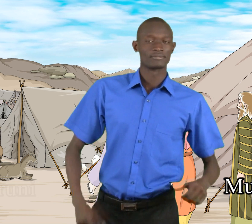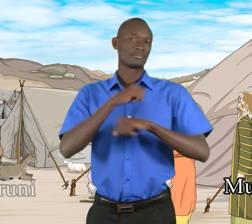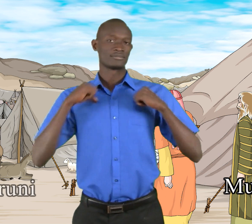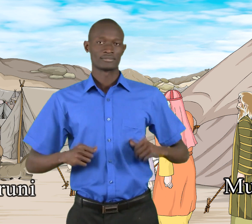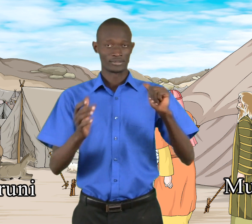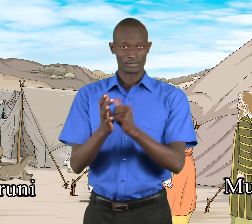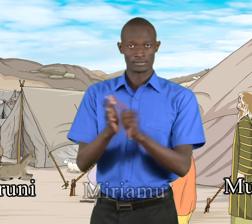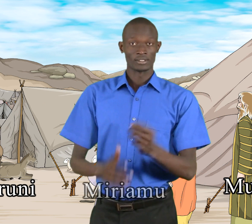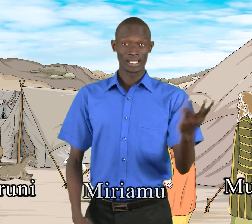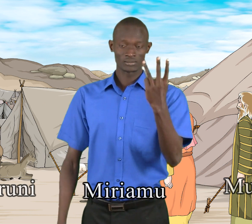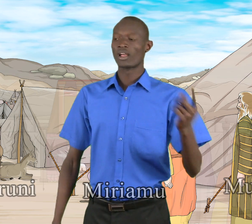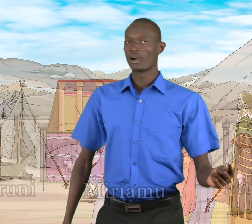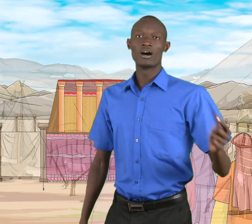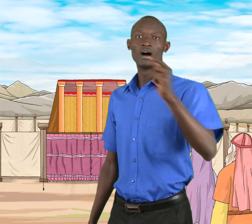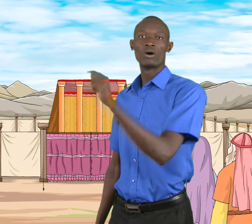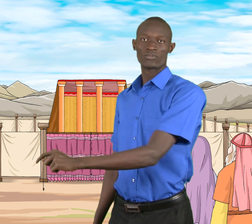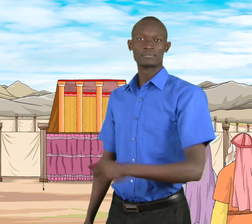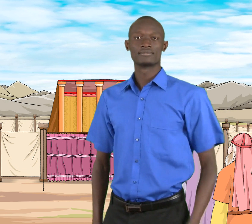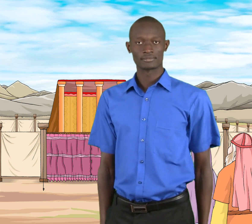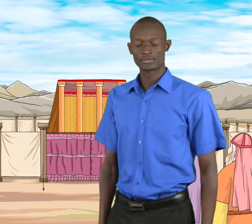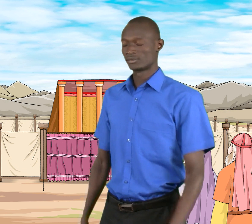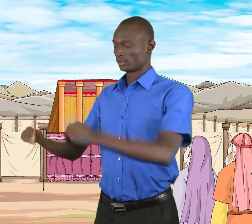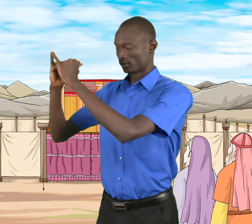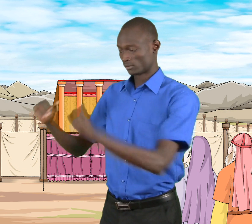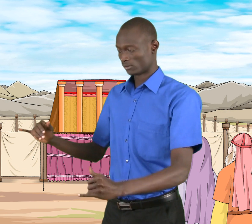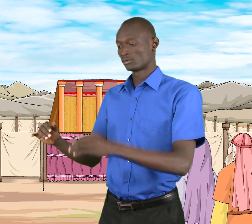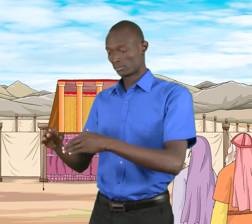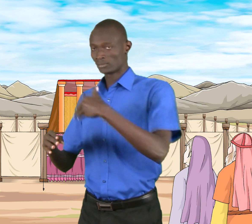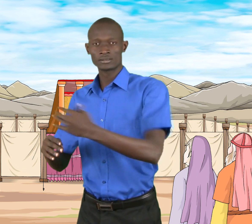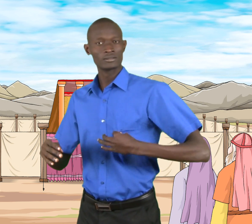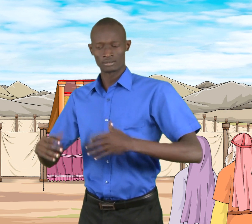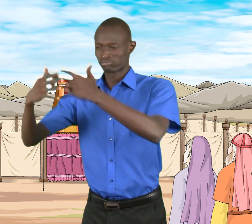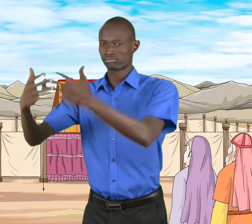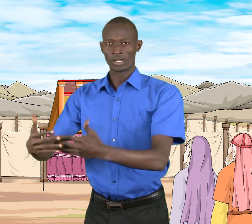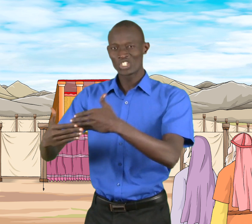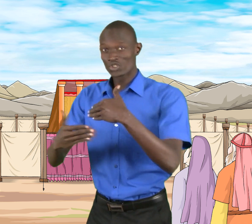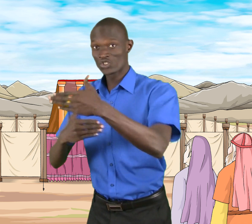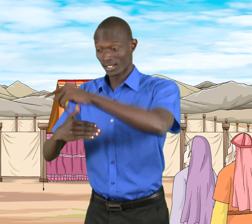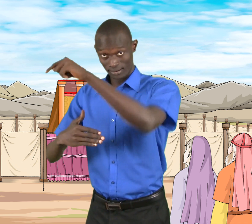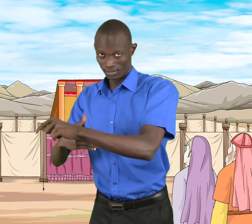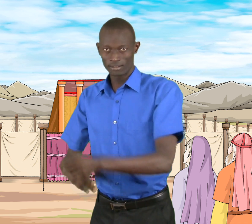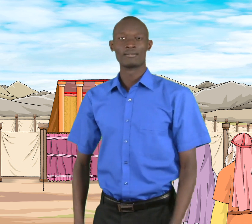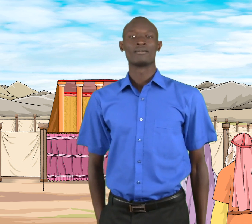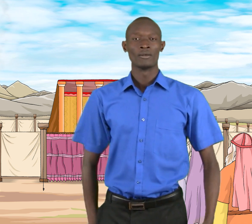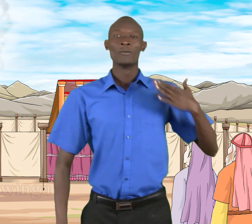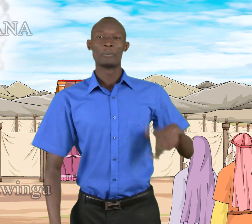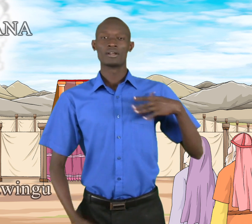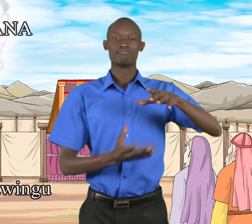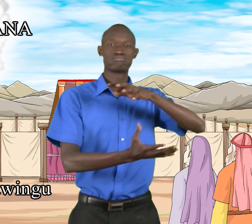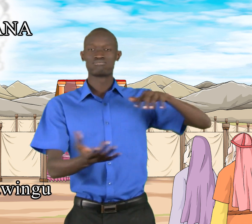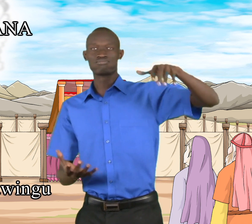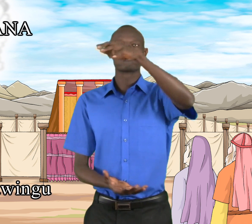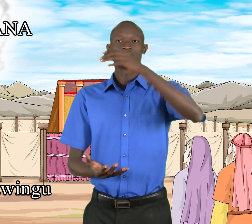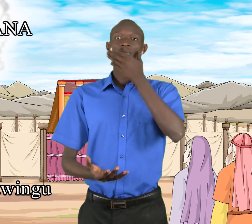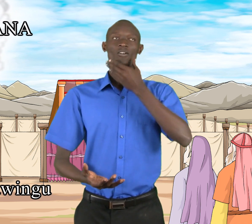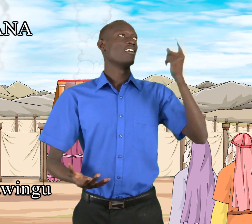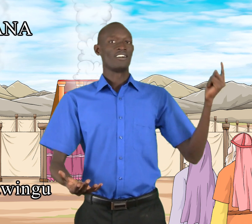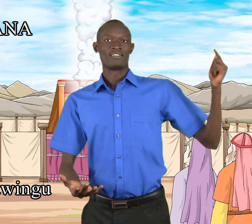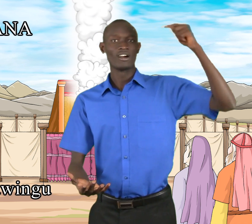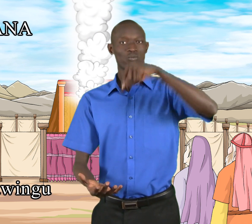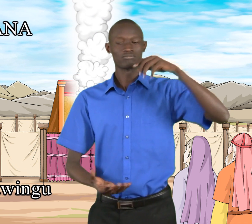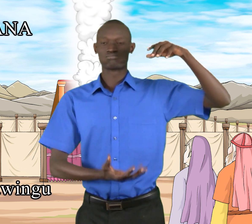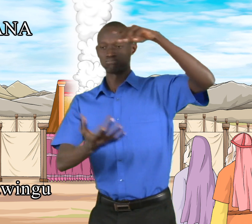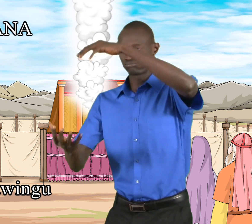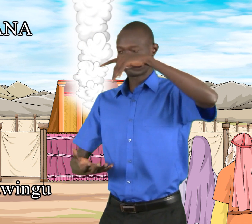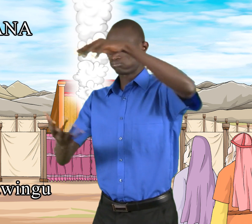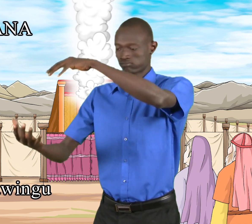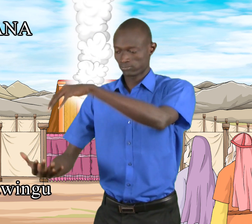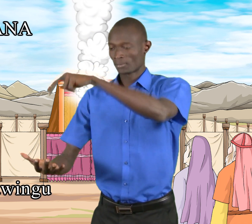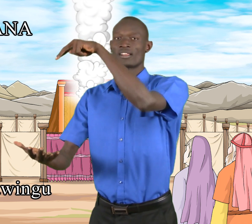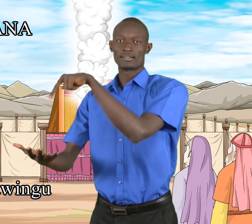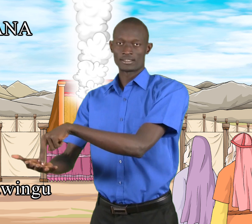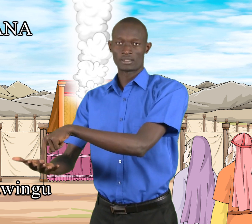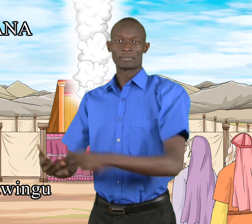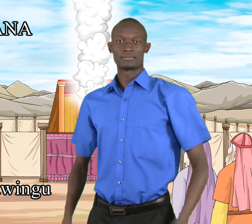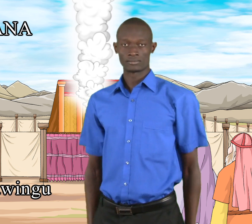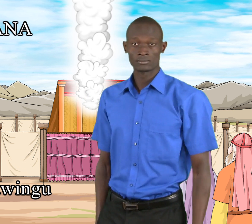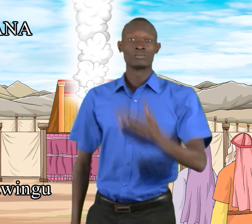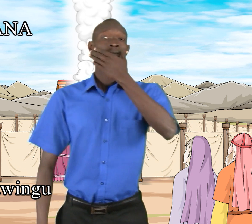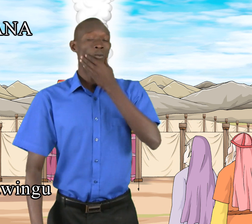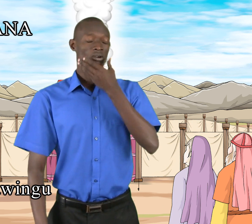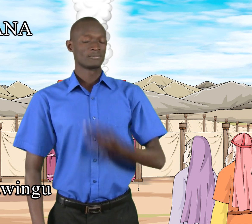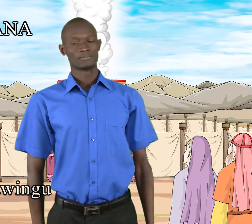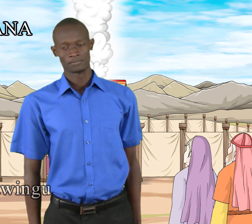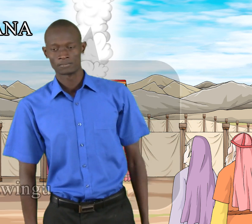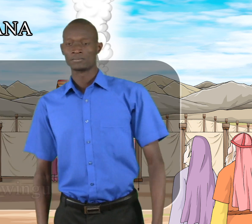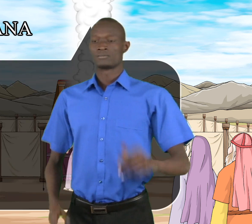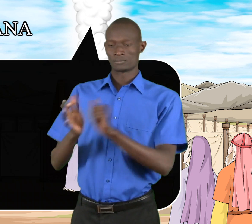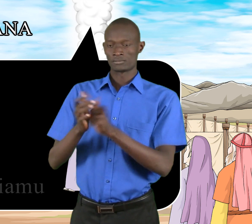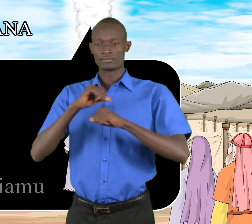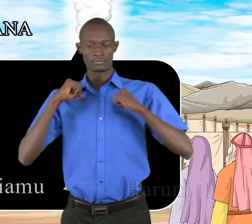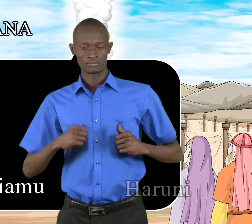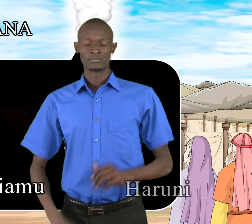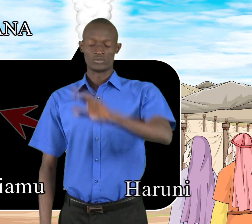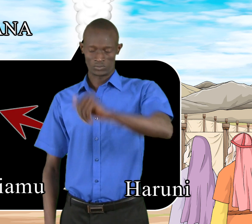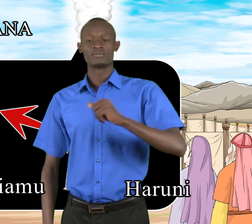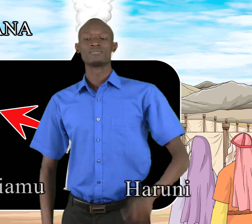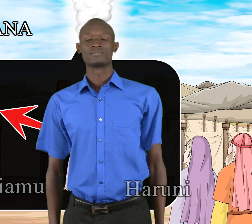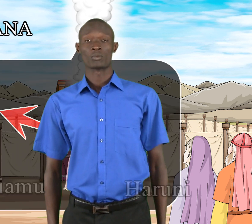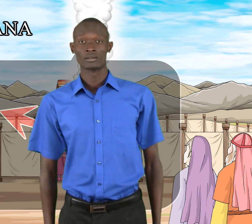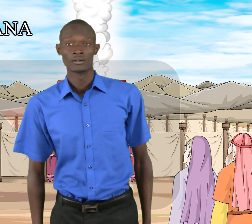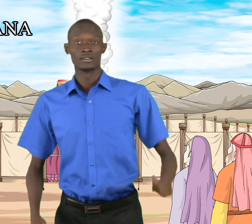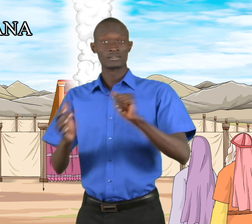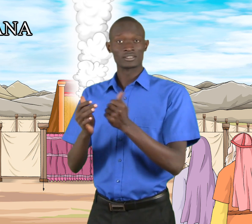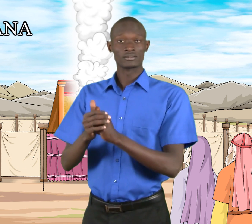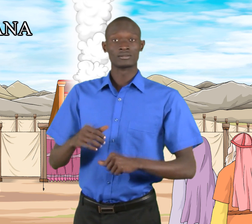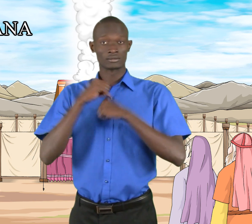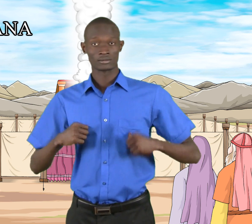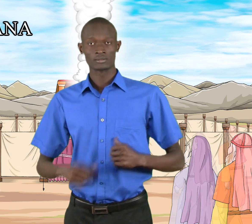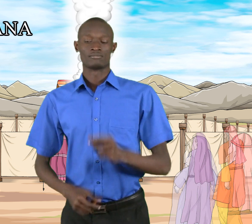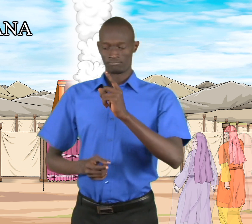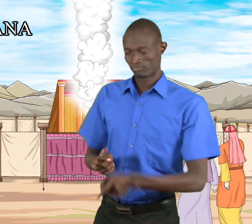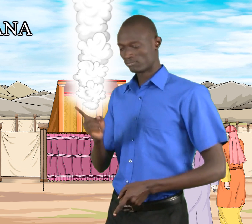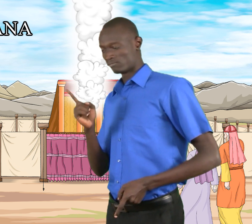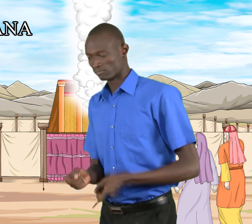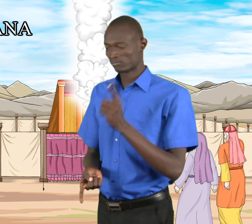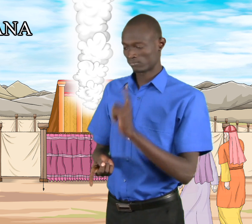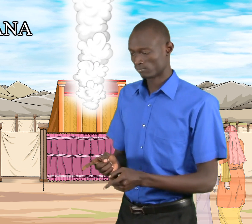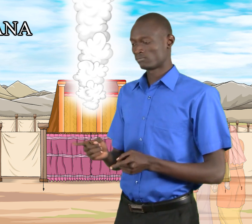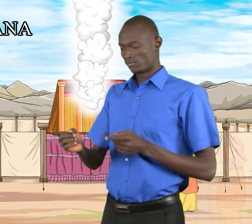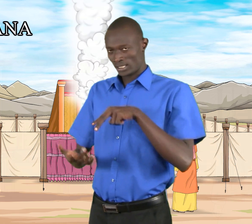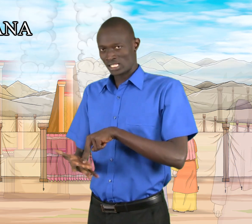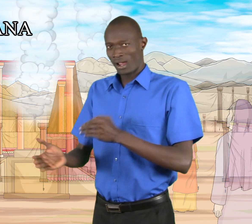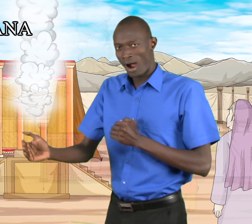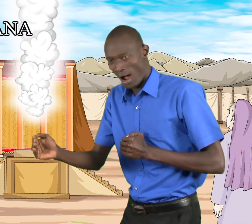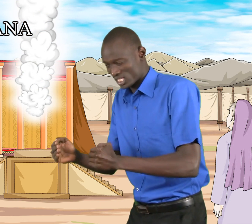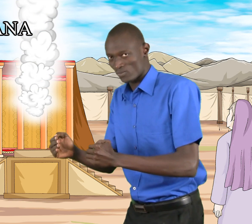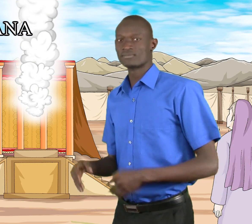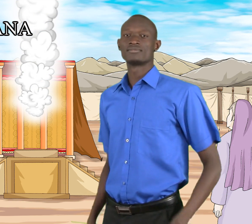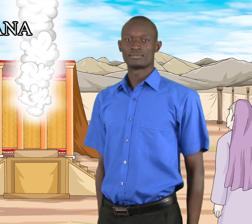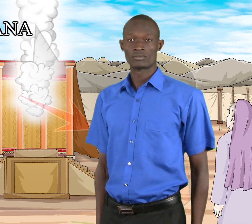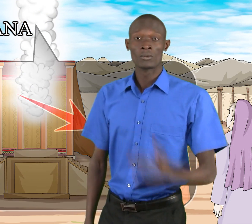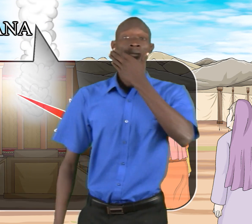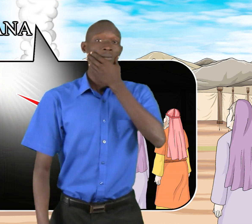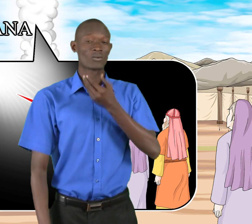So the three went out, and the LORD came down in a pillar of cloud, stood at the entrance to the Tent, and summoned Aaron and Miriam.